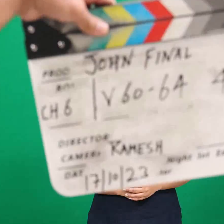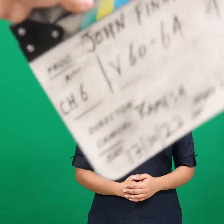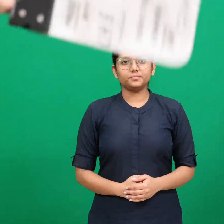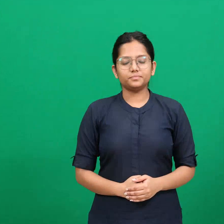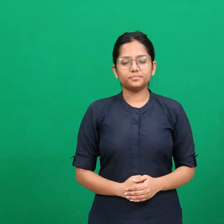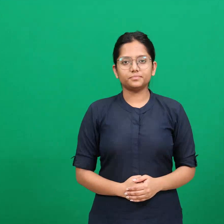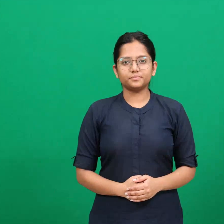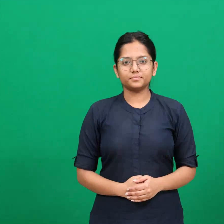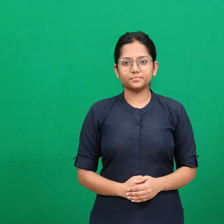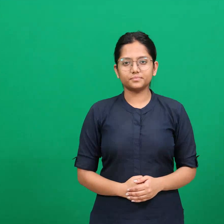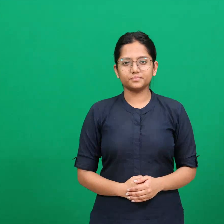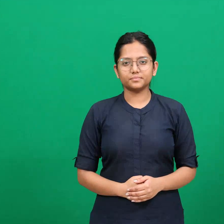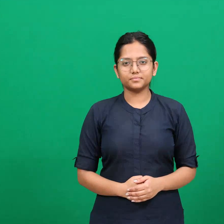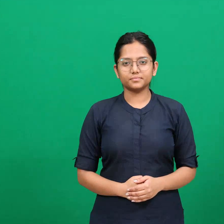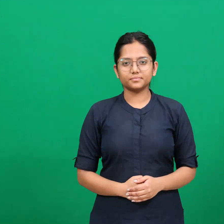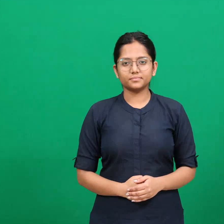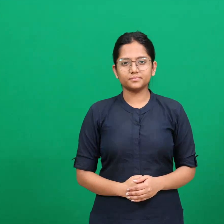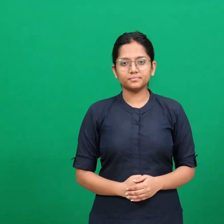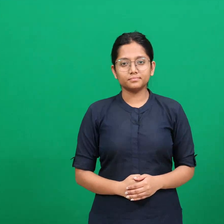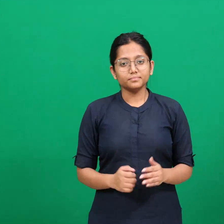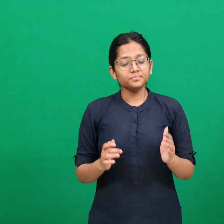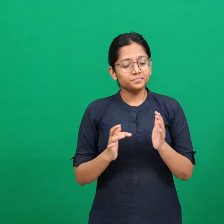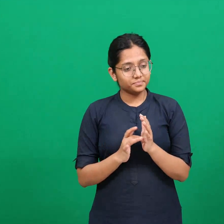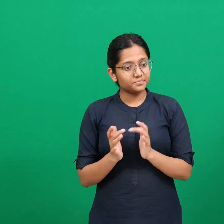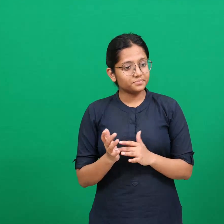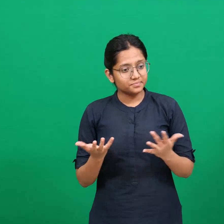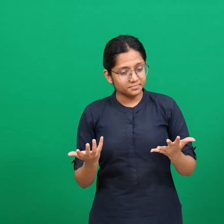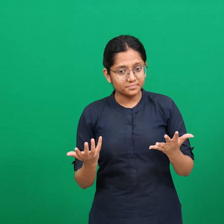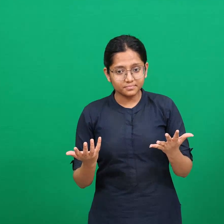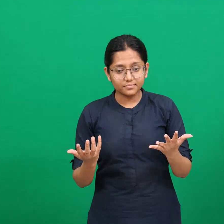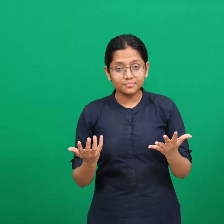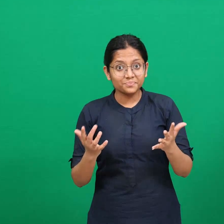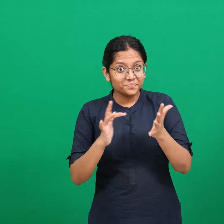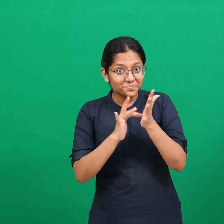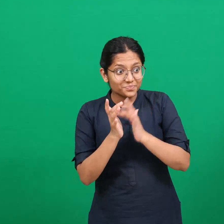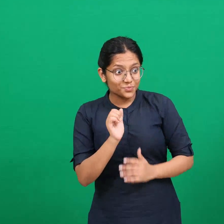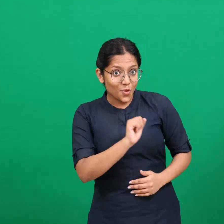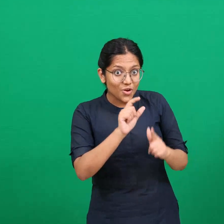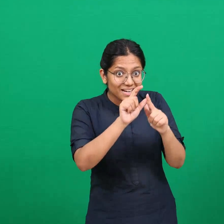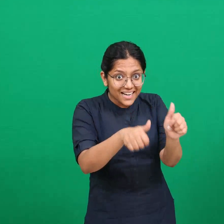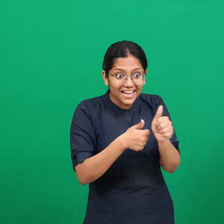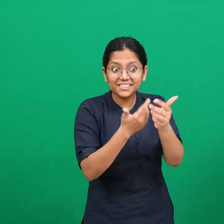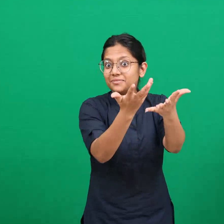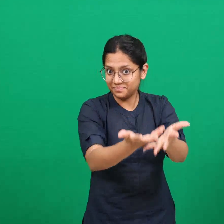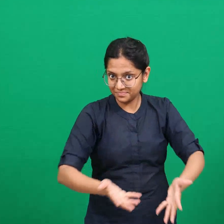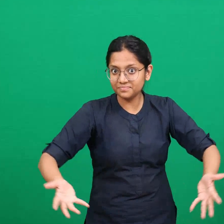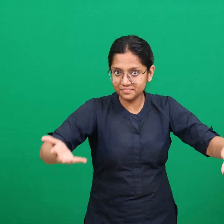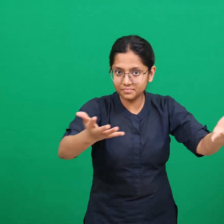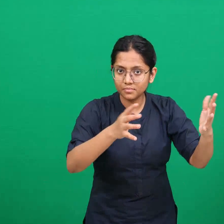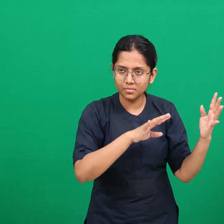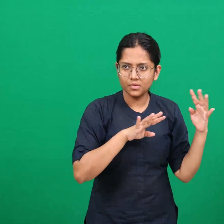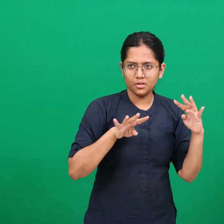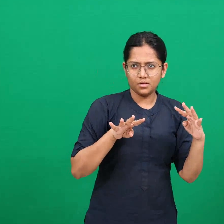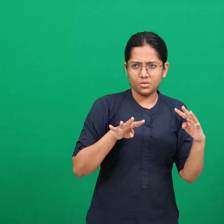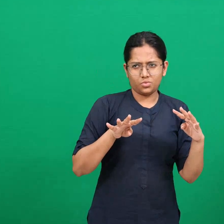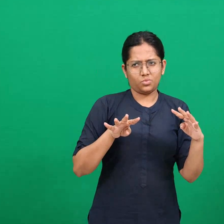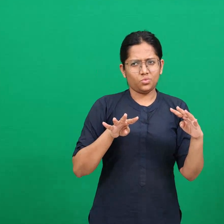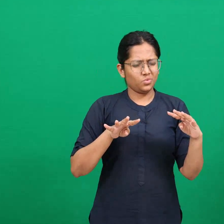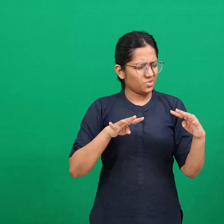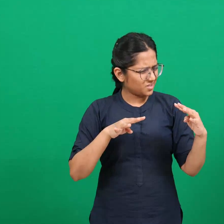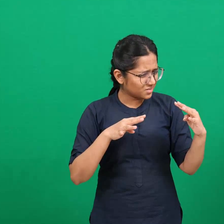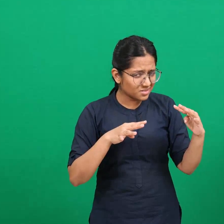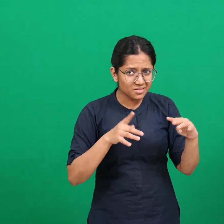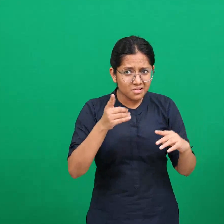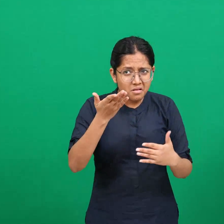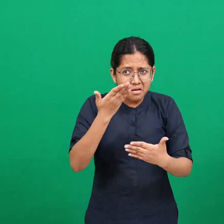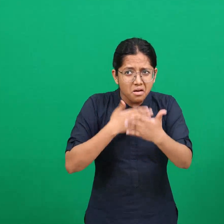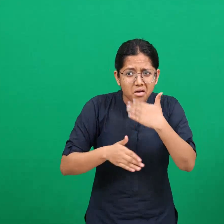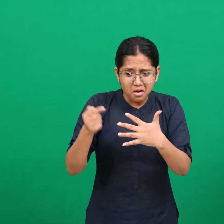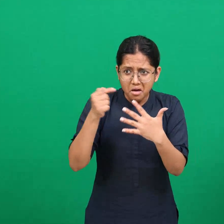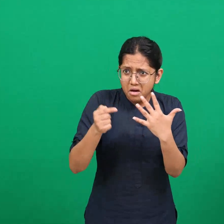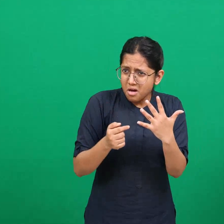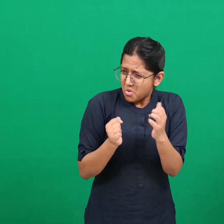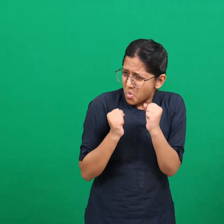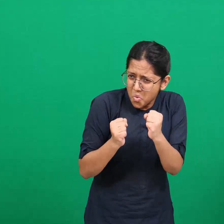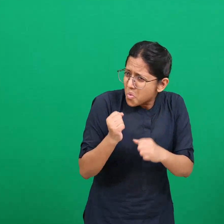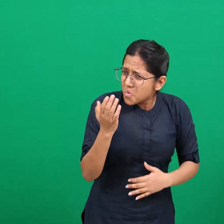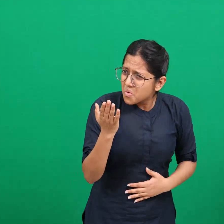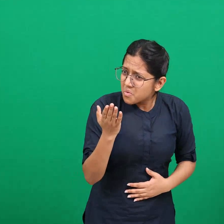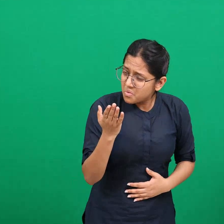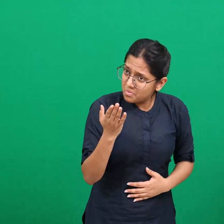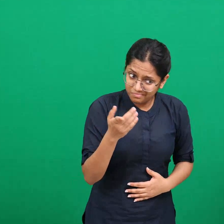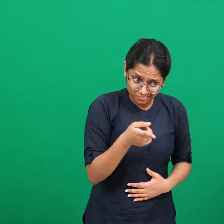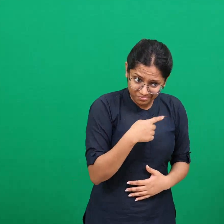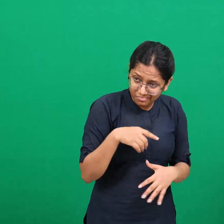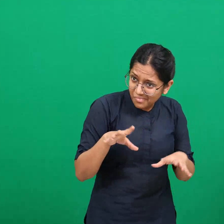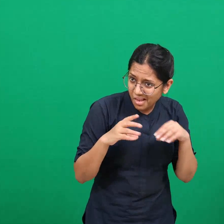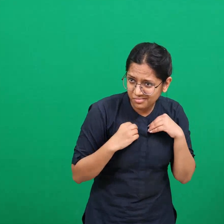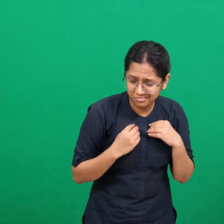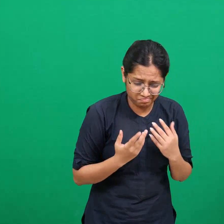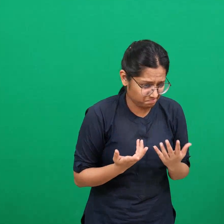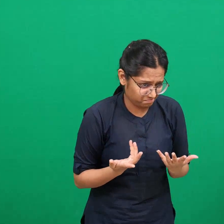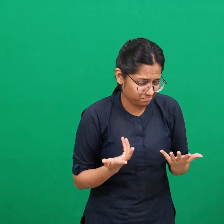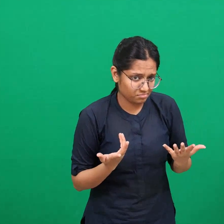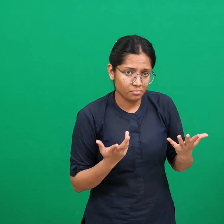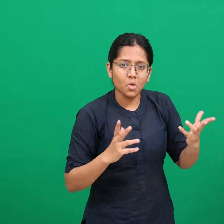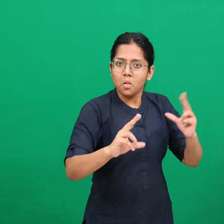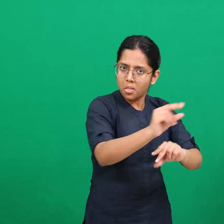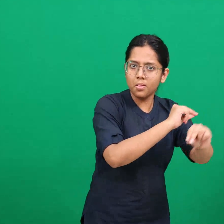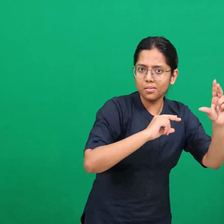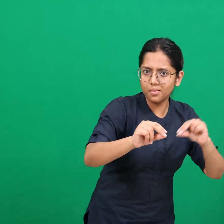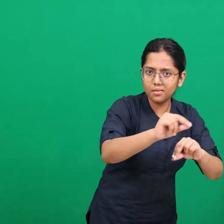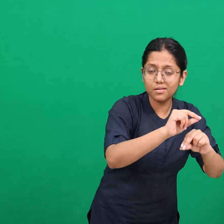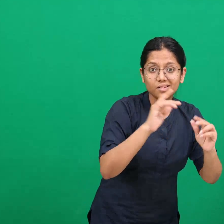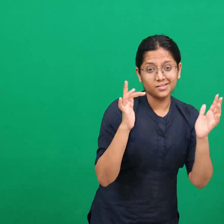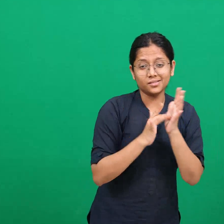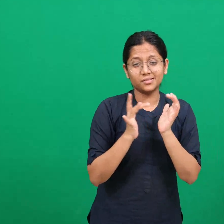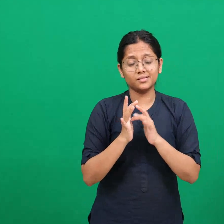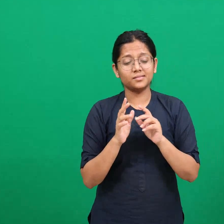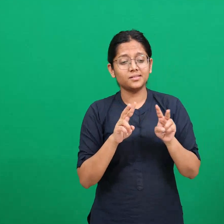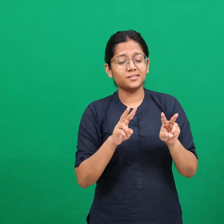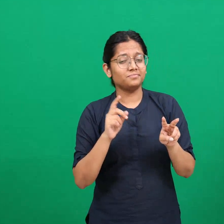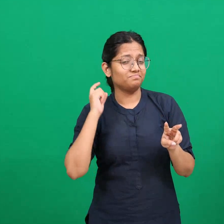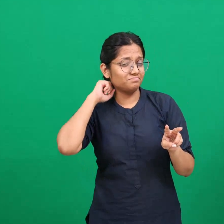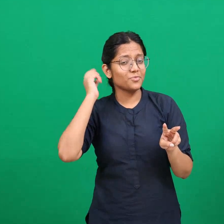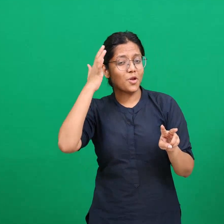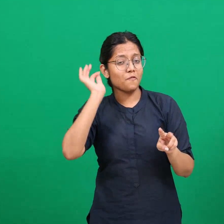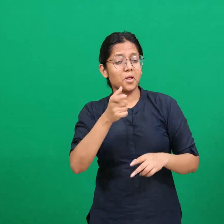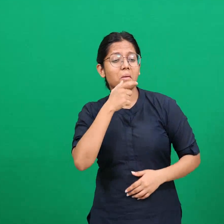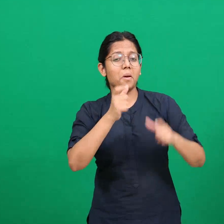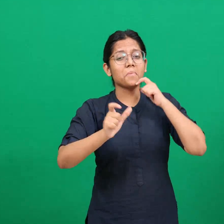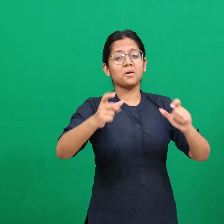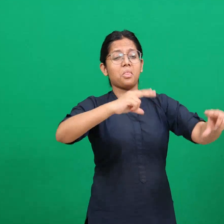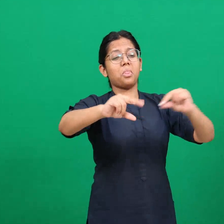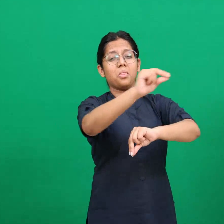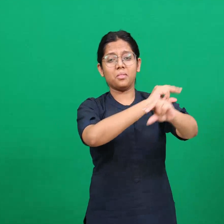On hearing it, many of His disciples said, "This is a difficult teaching. Who can accept it?"